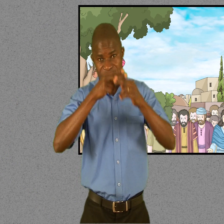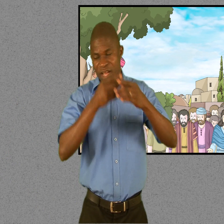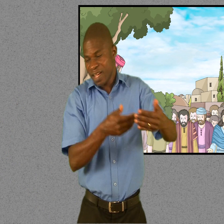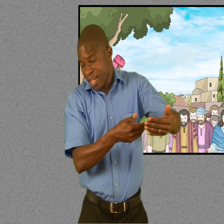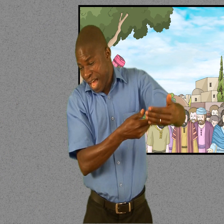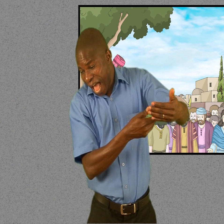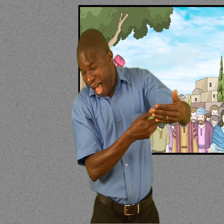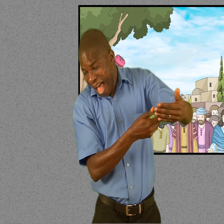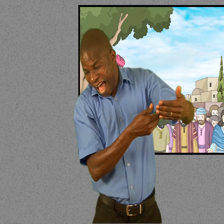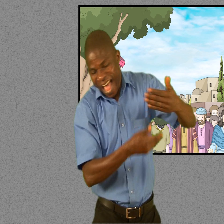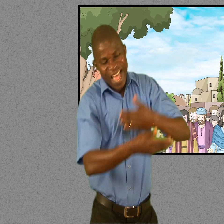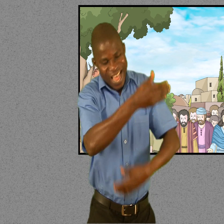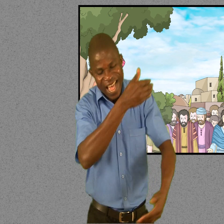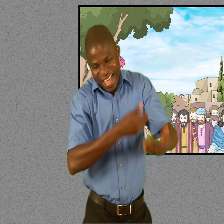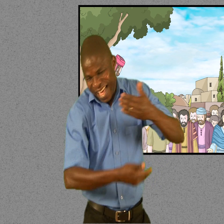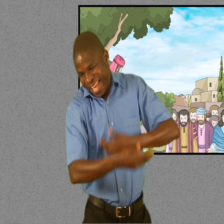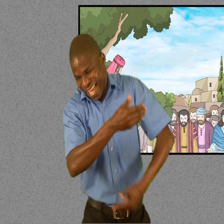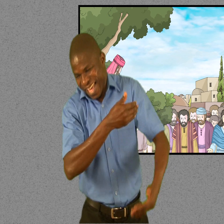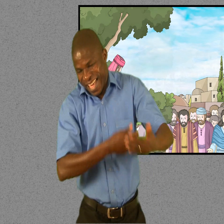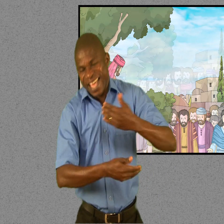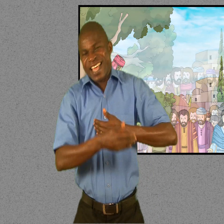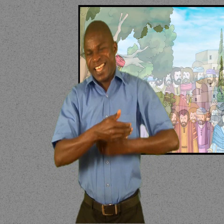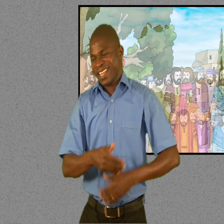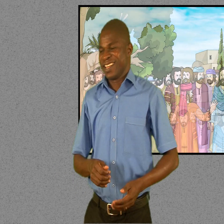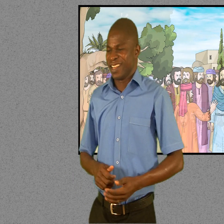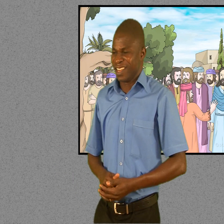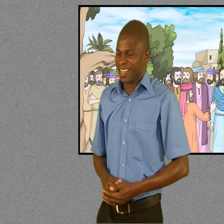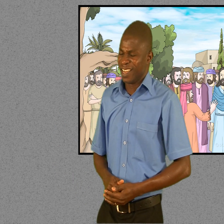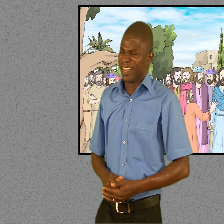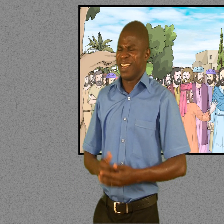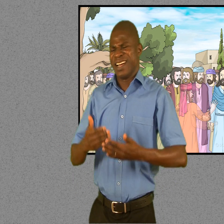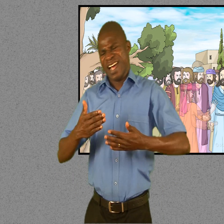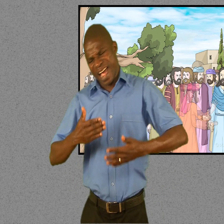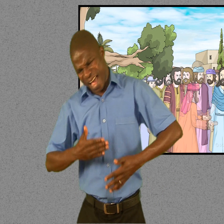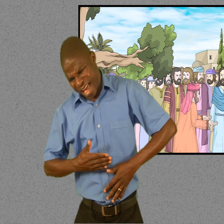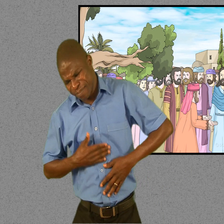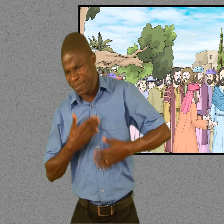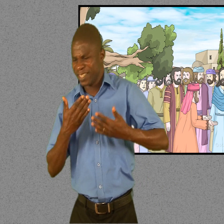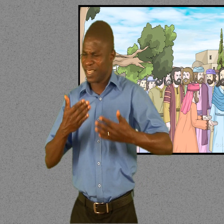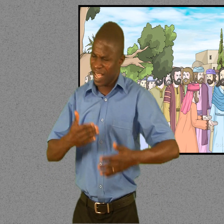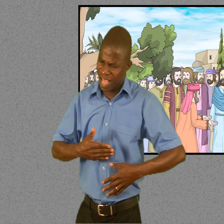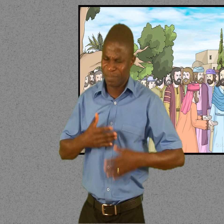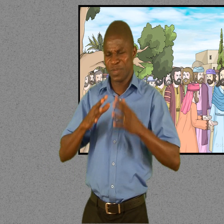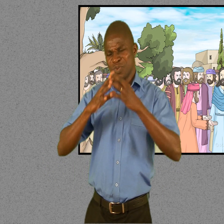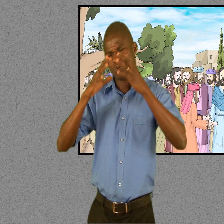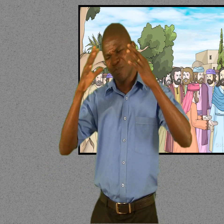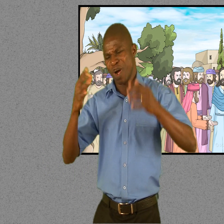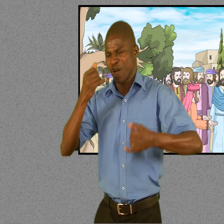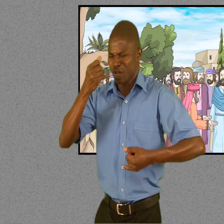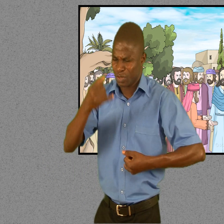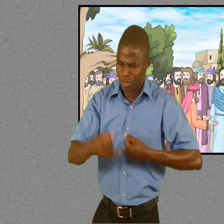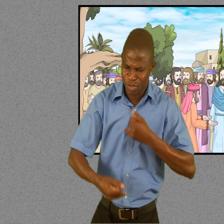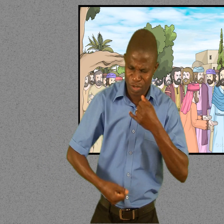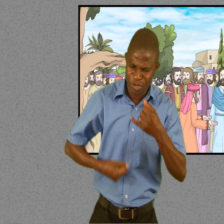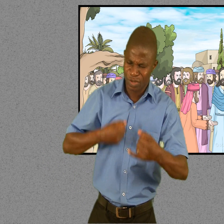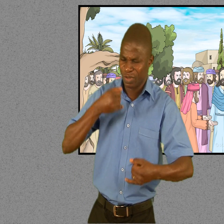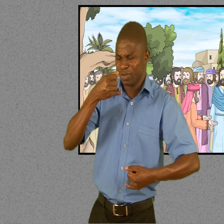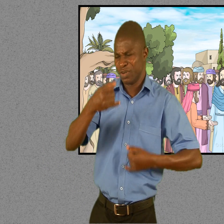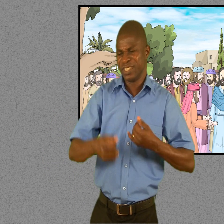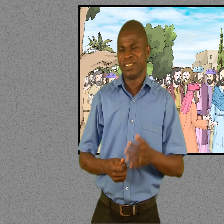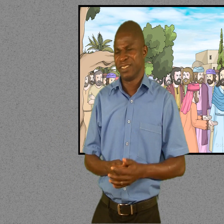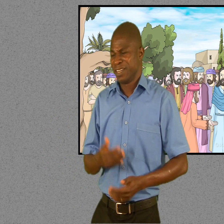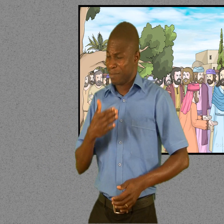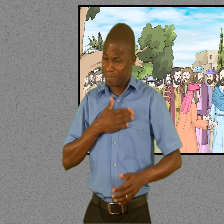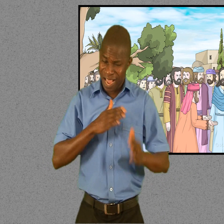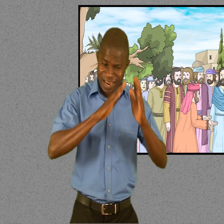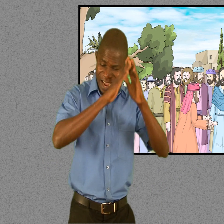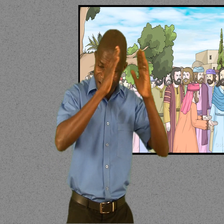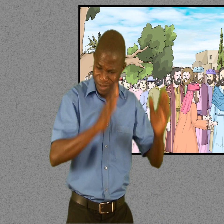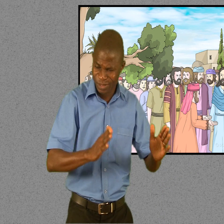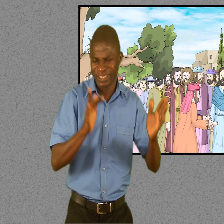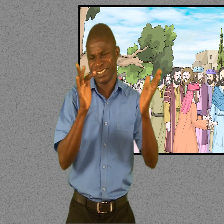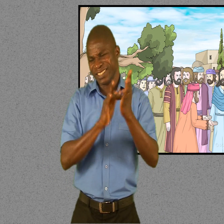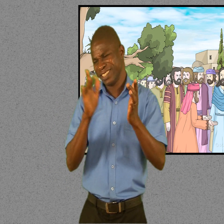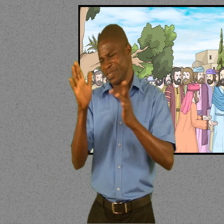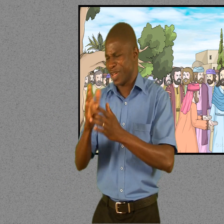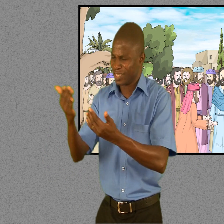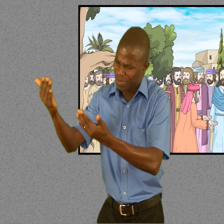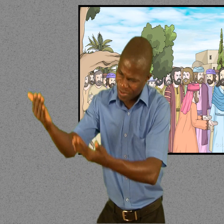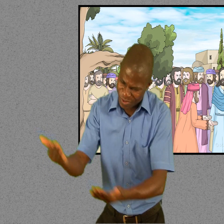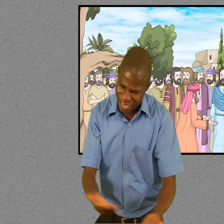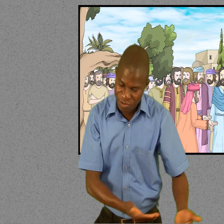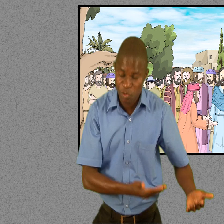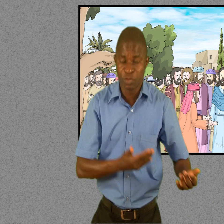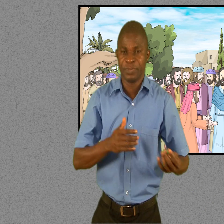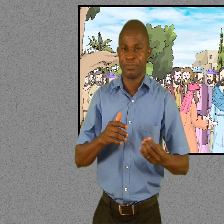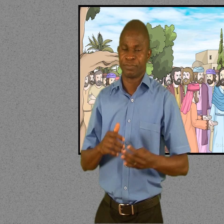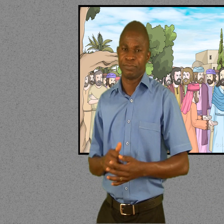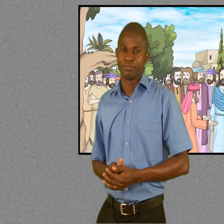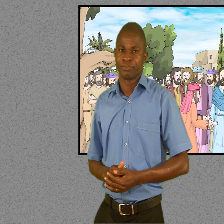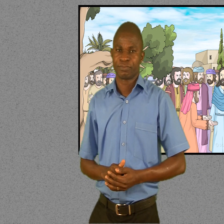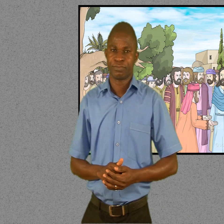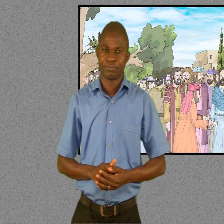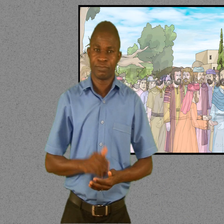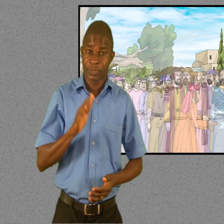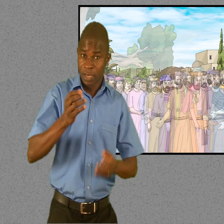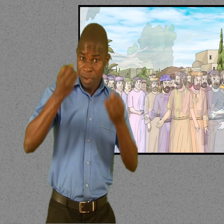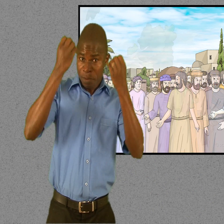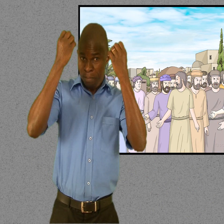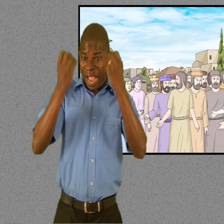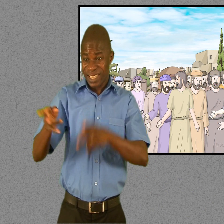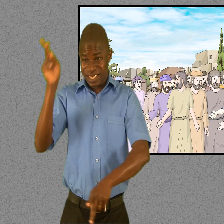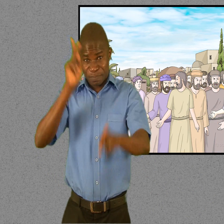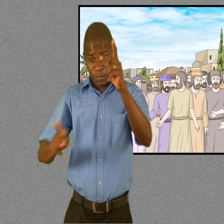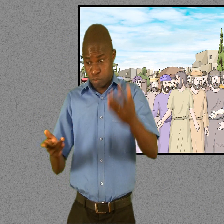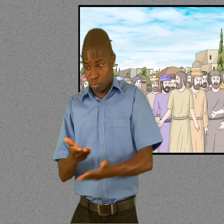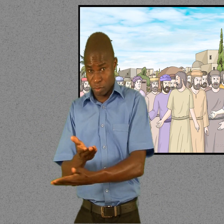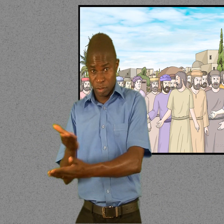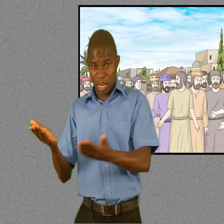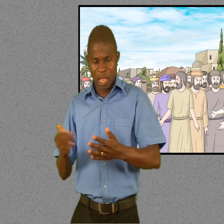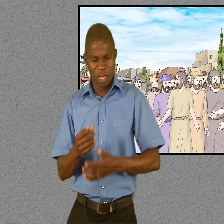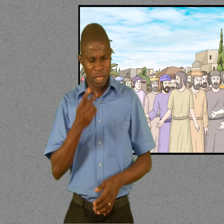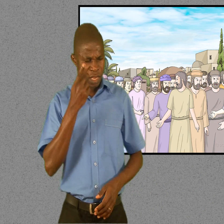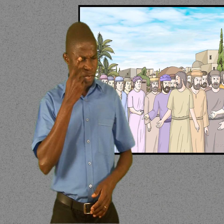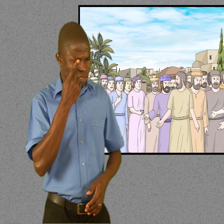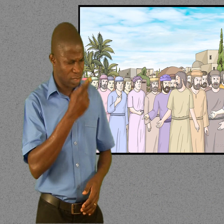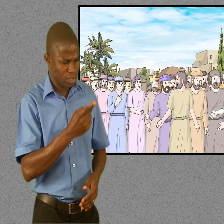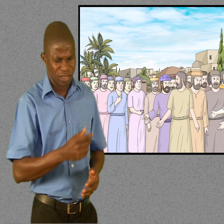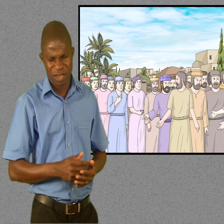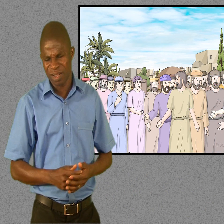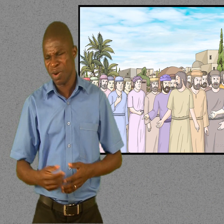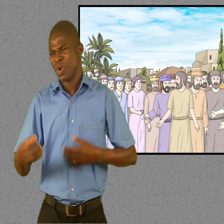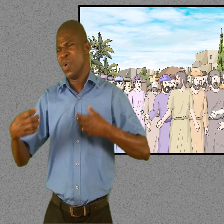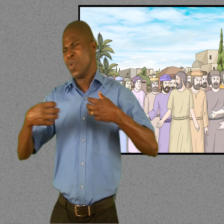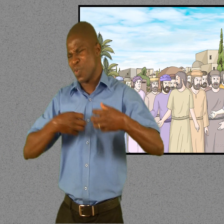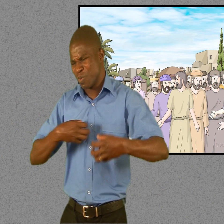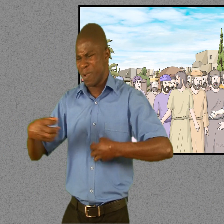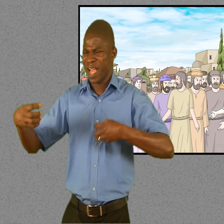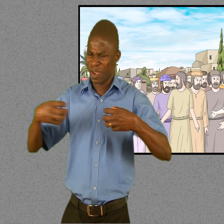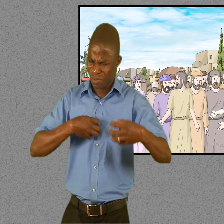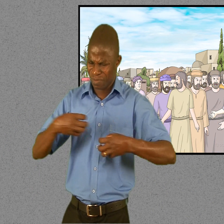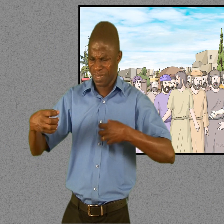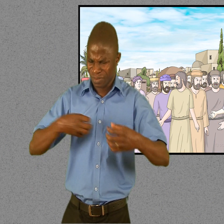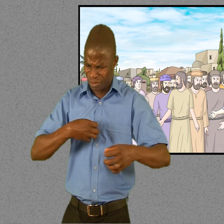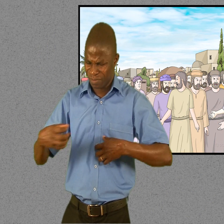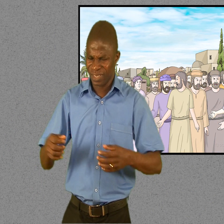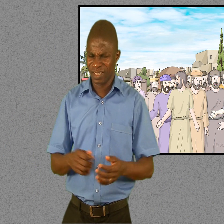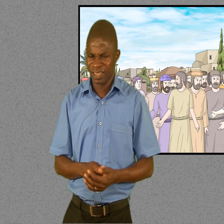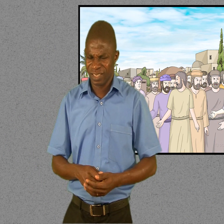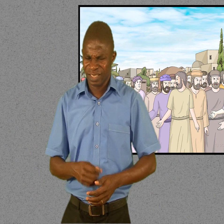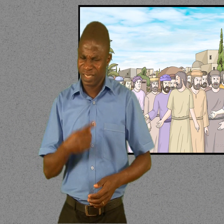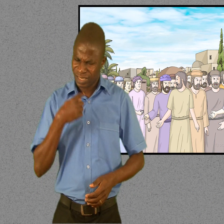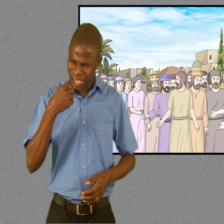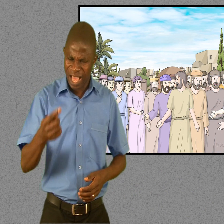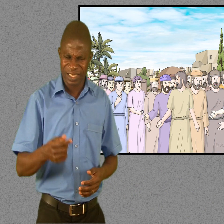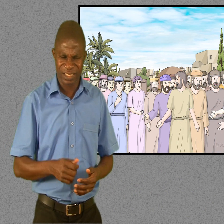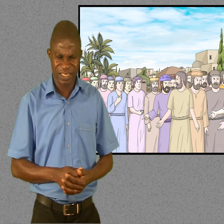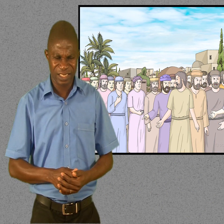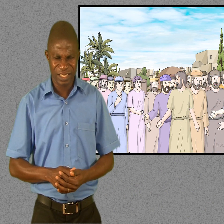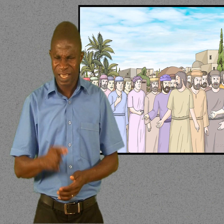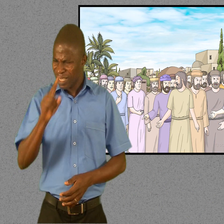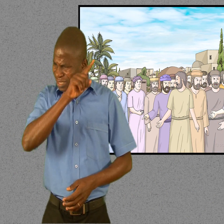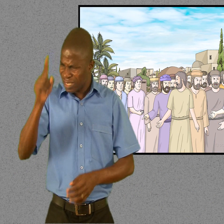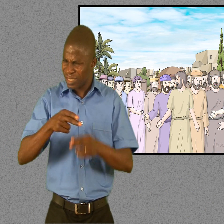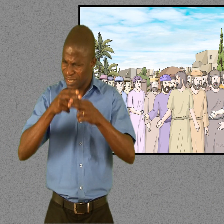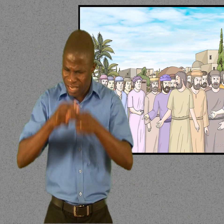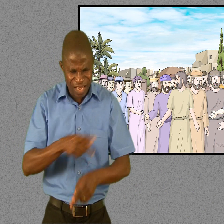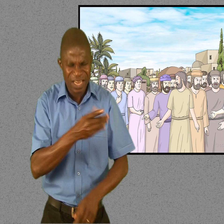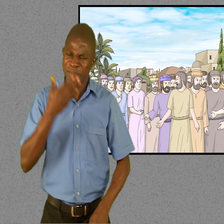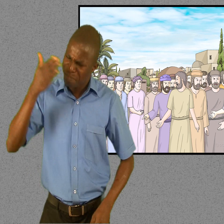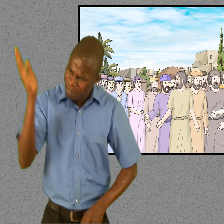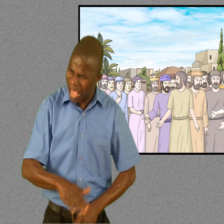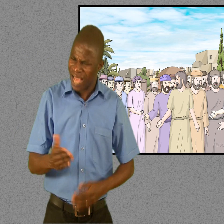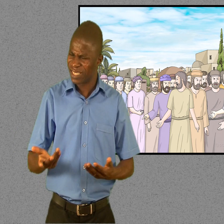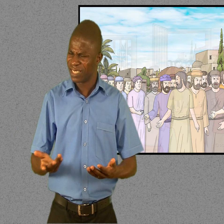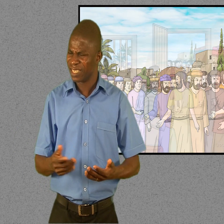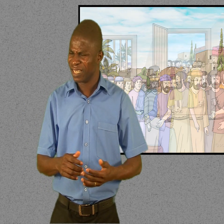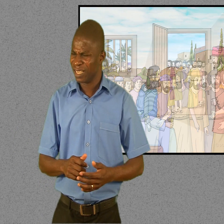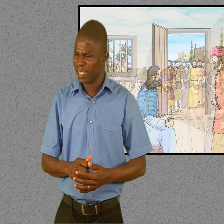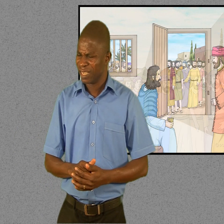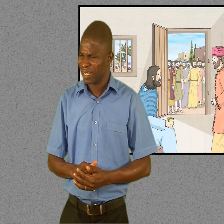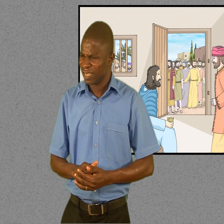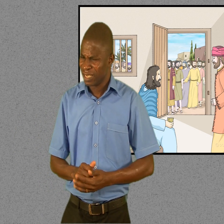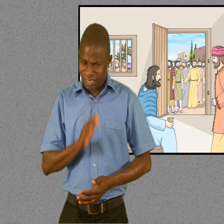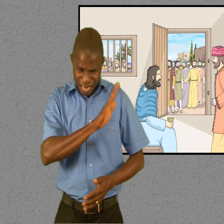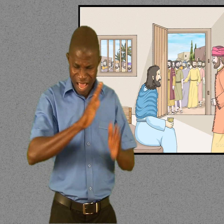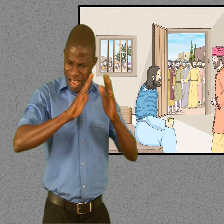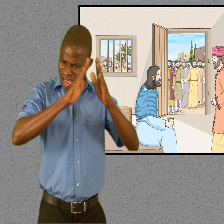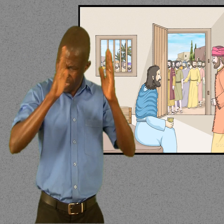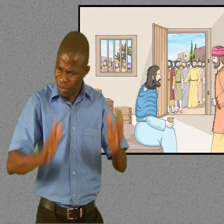So Zacchaeus hurried down and welcomed Him joyfully. And all who saw this began to grumble, saying, “He has gone to be the guest of a sinful man!”